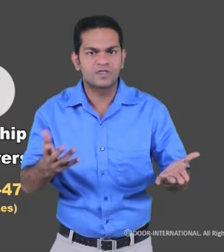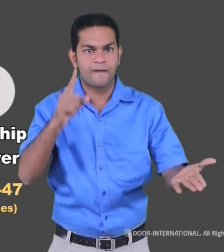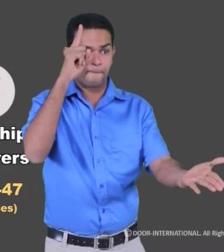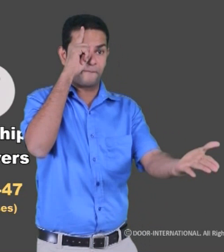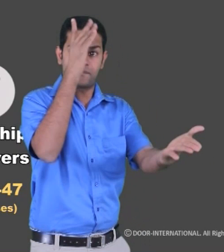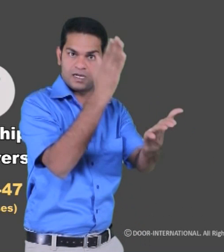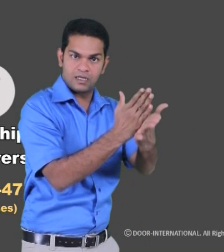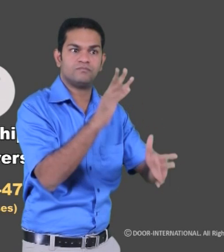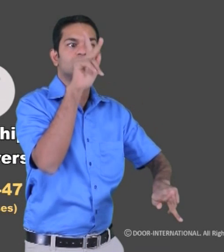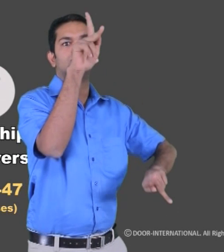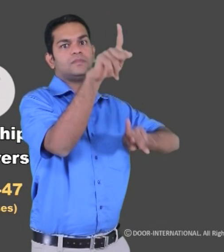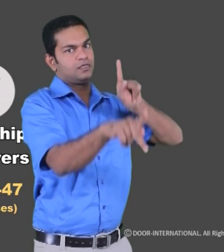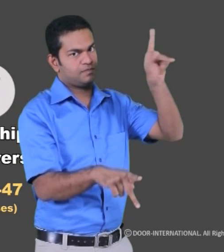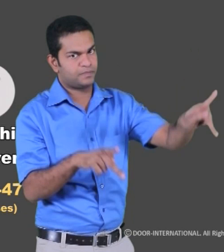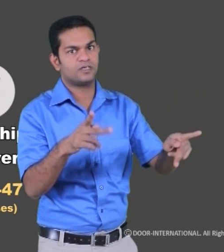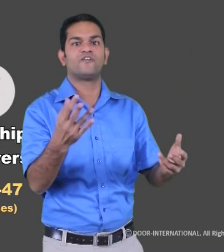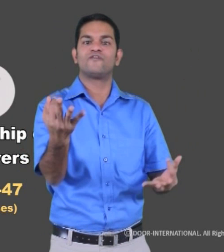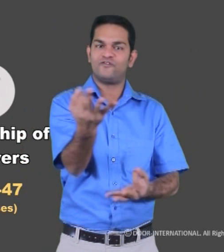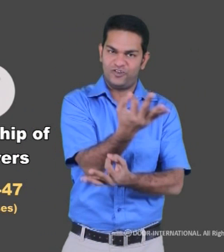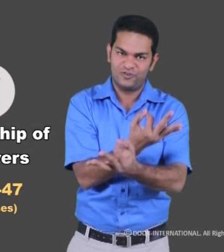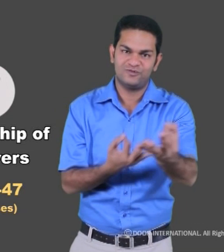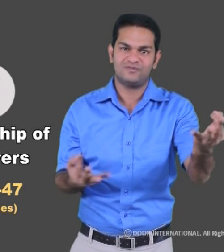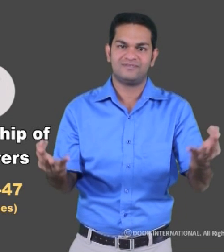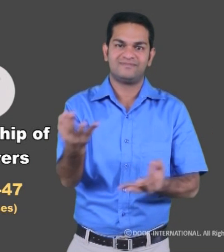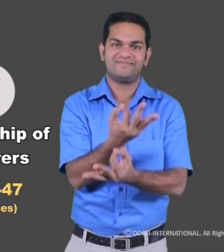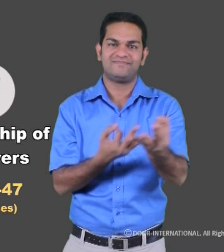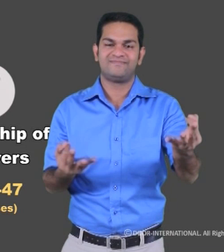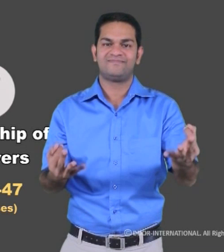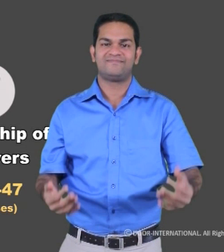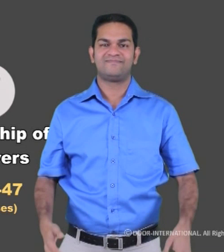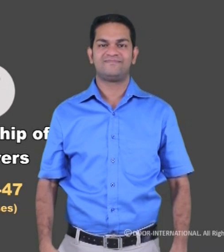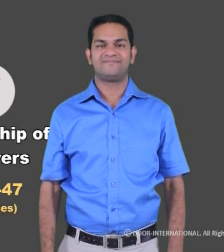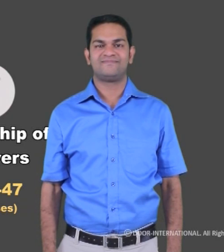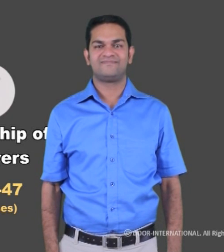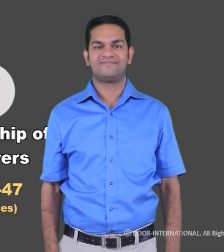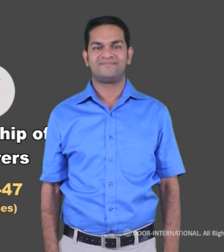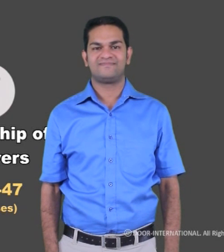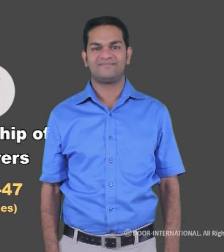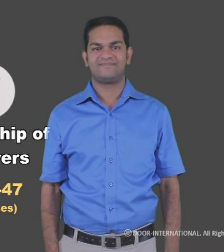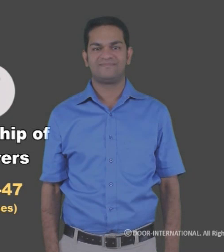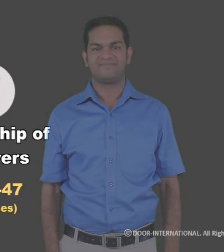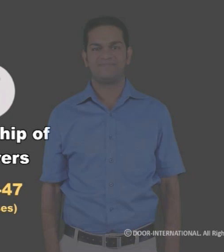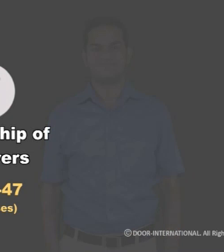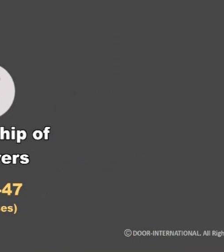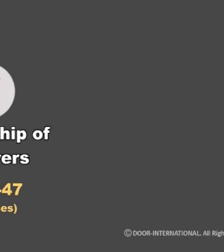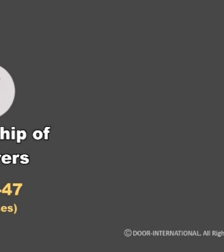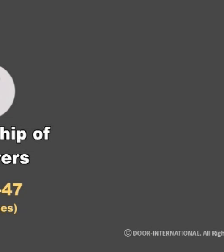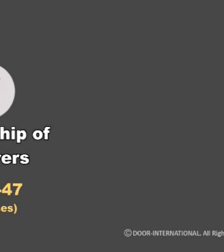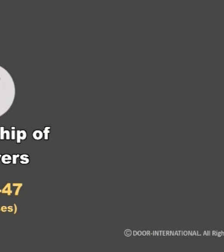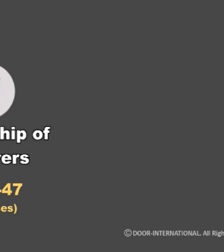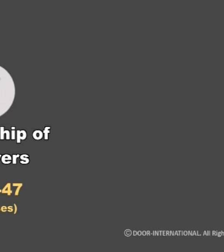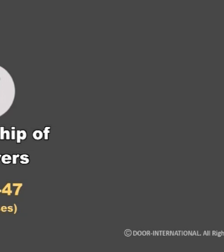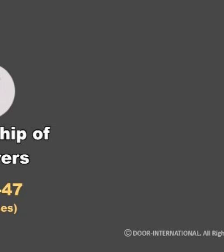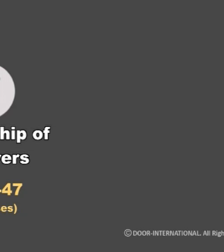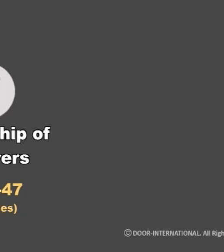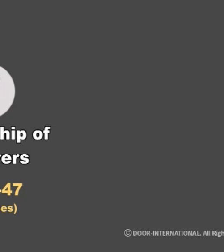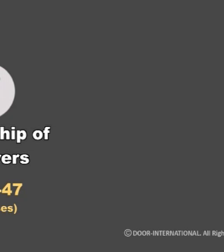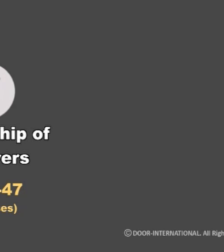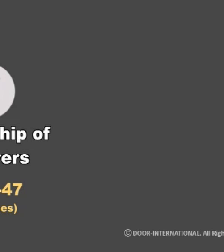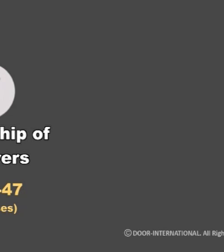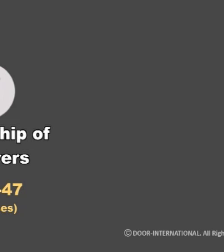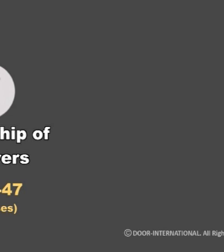The fellowship of the believers